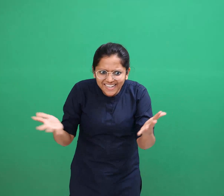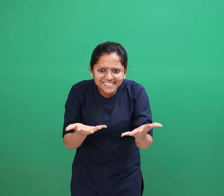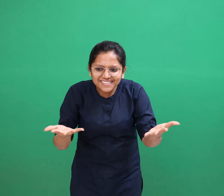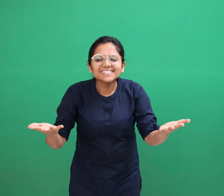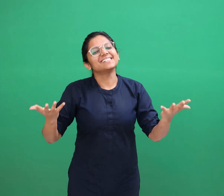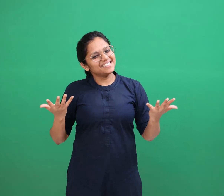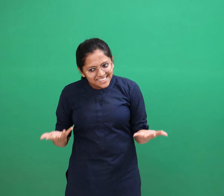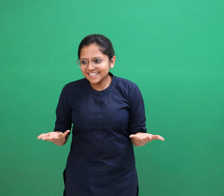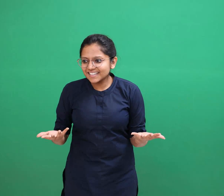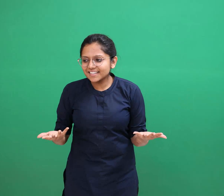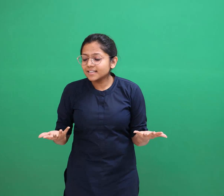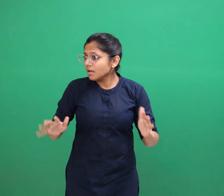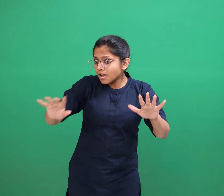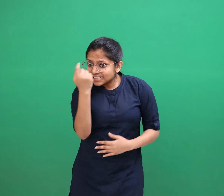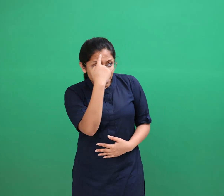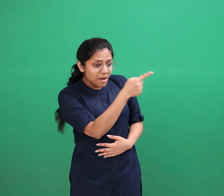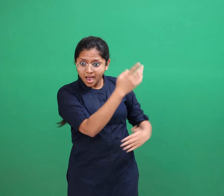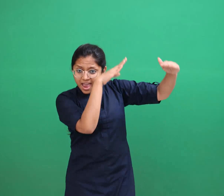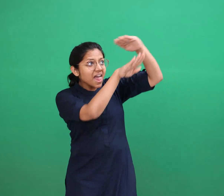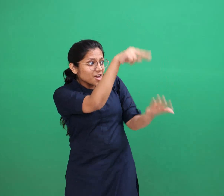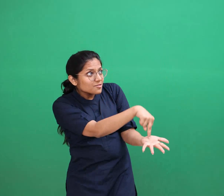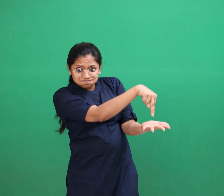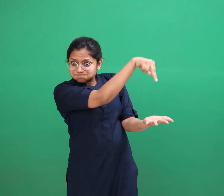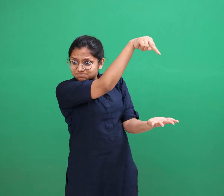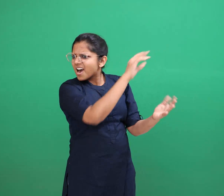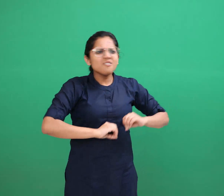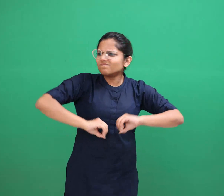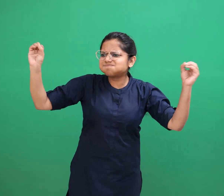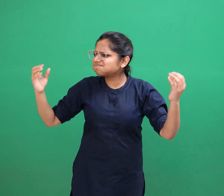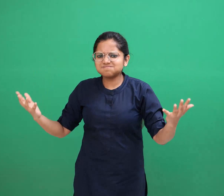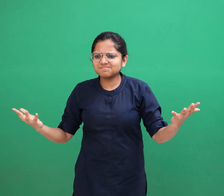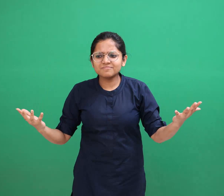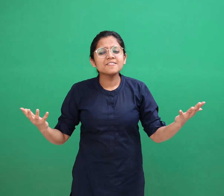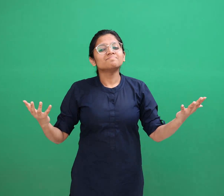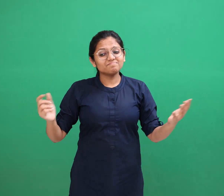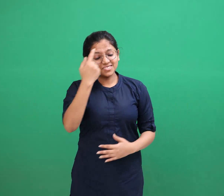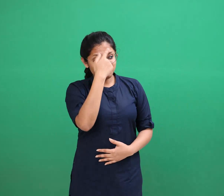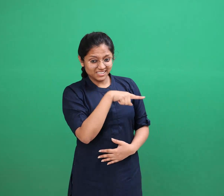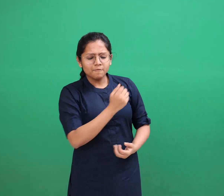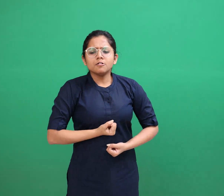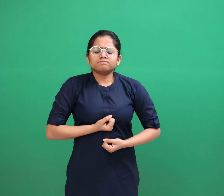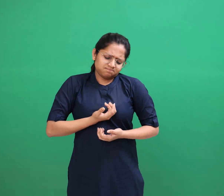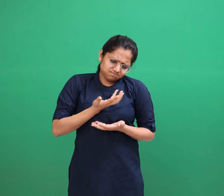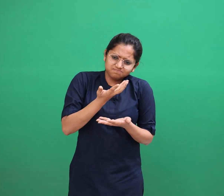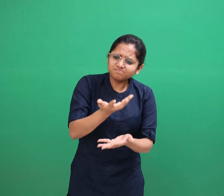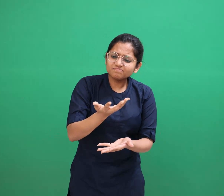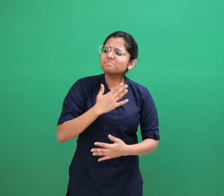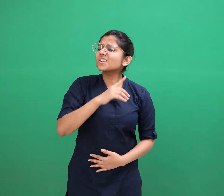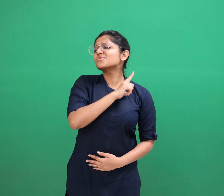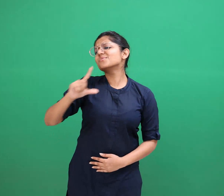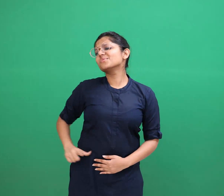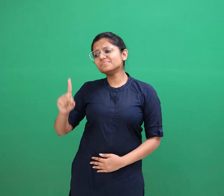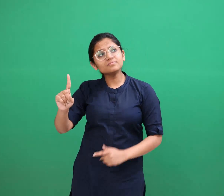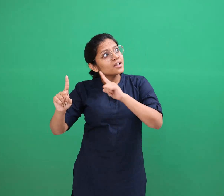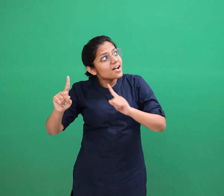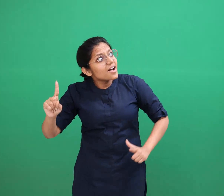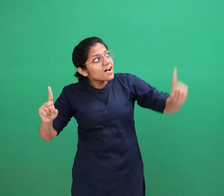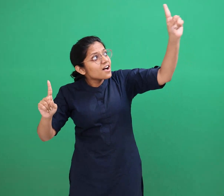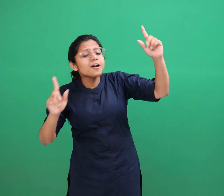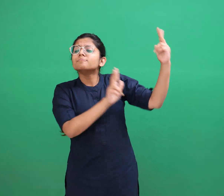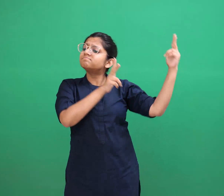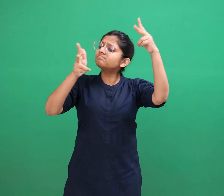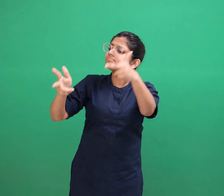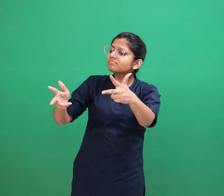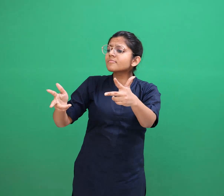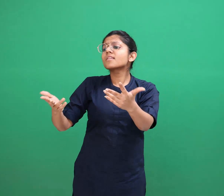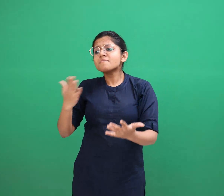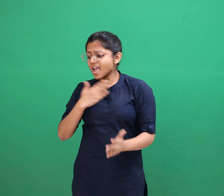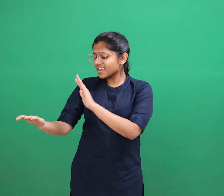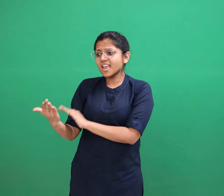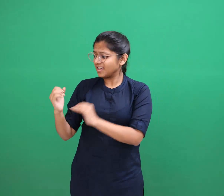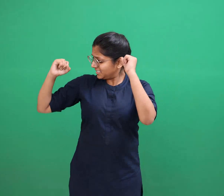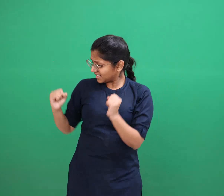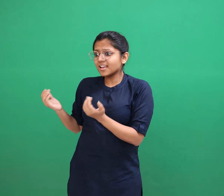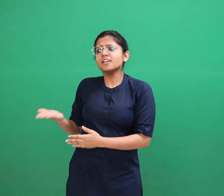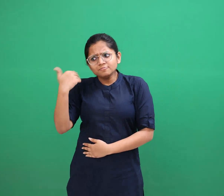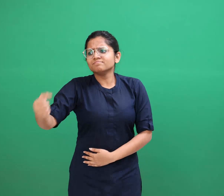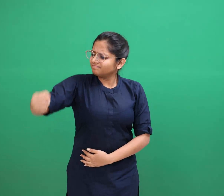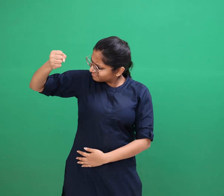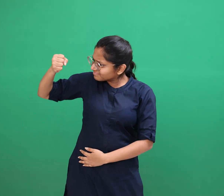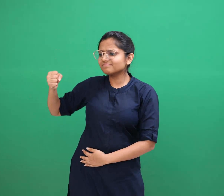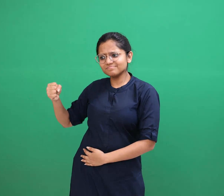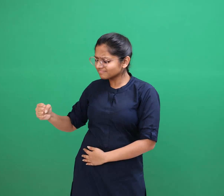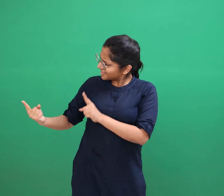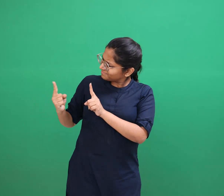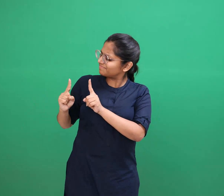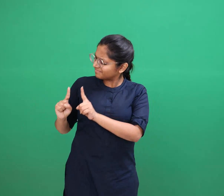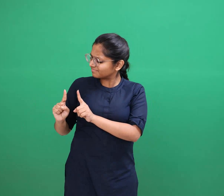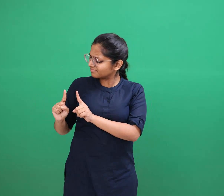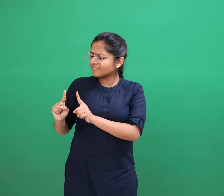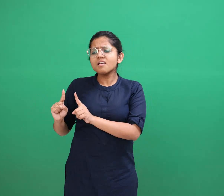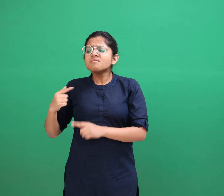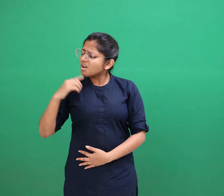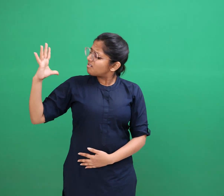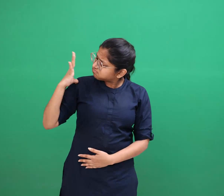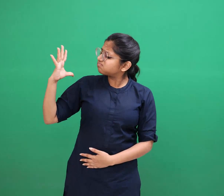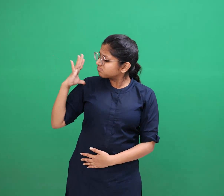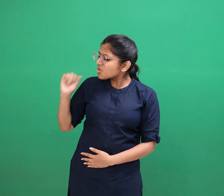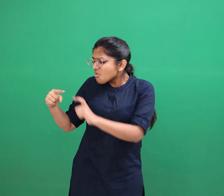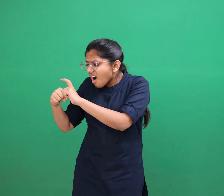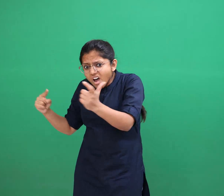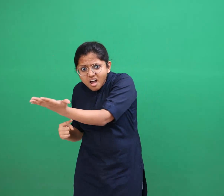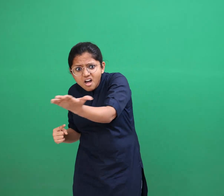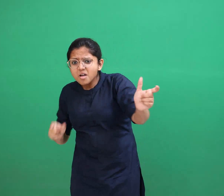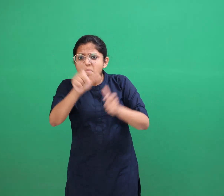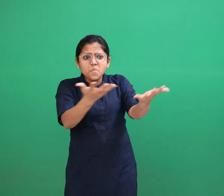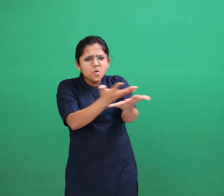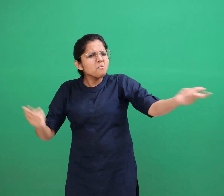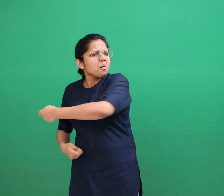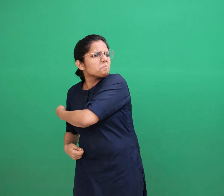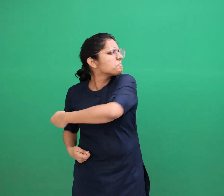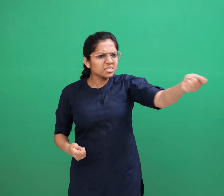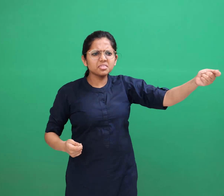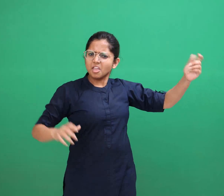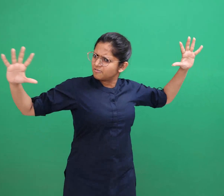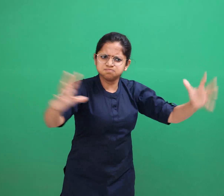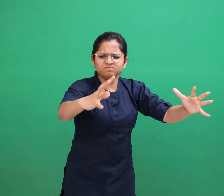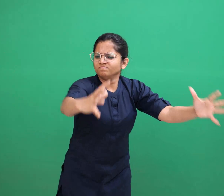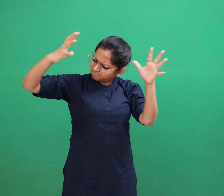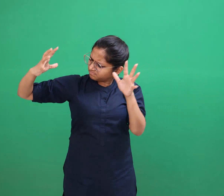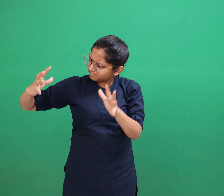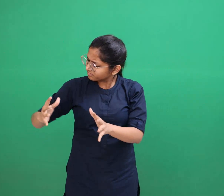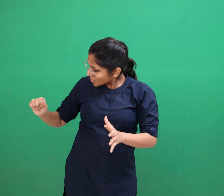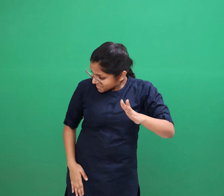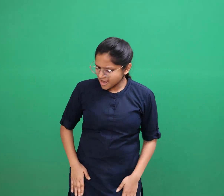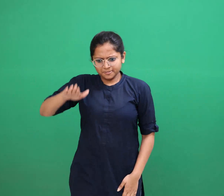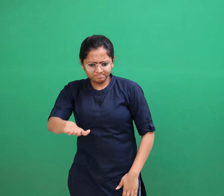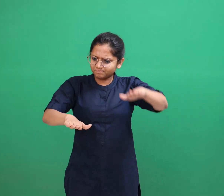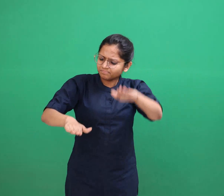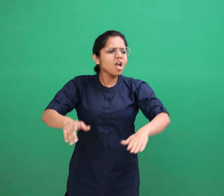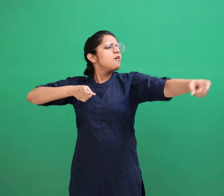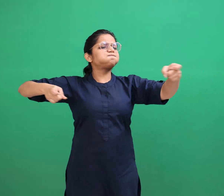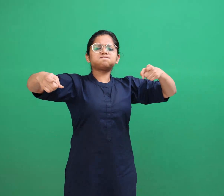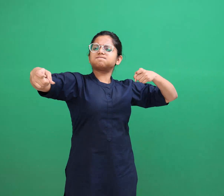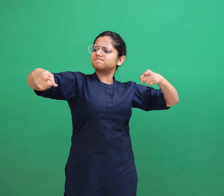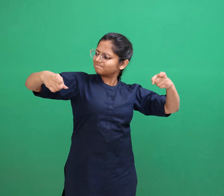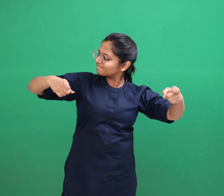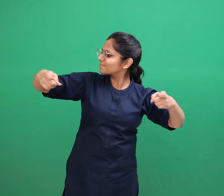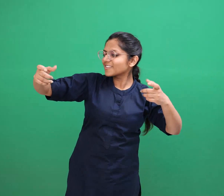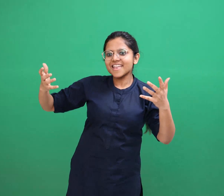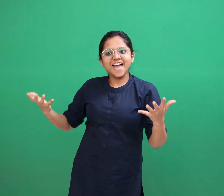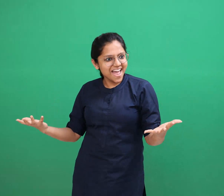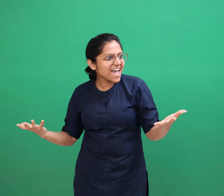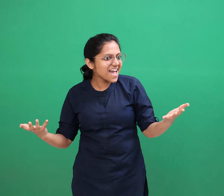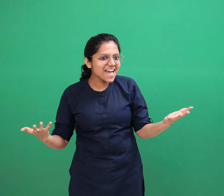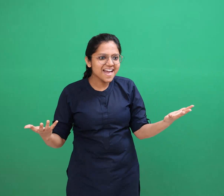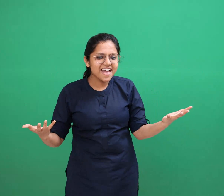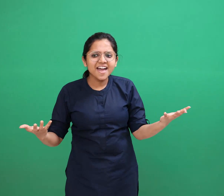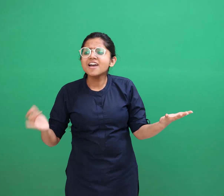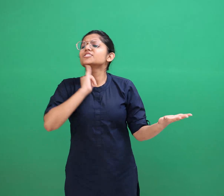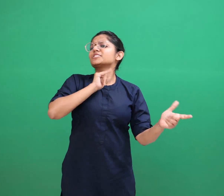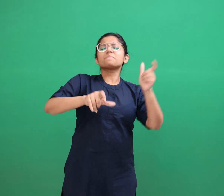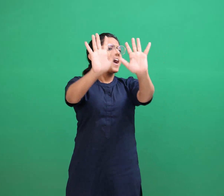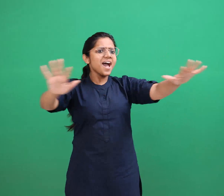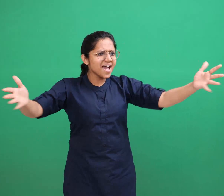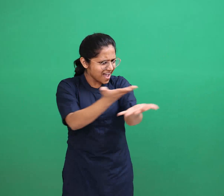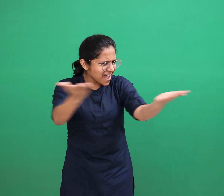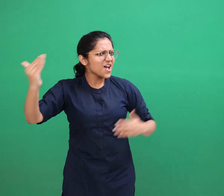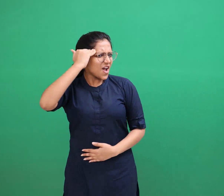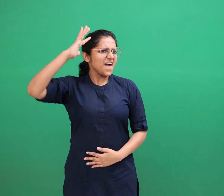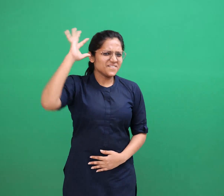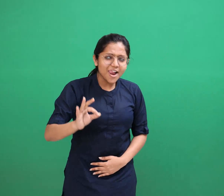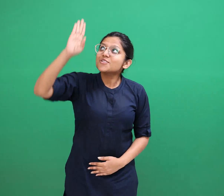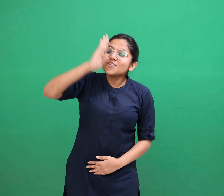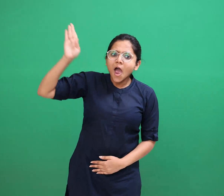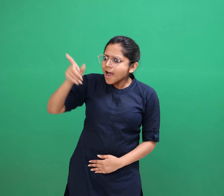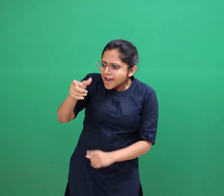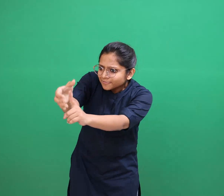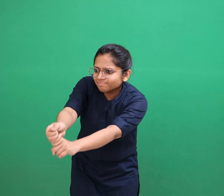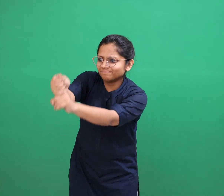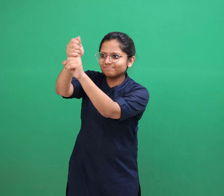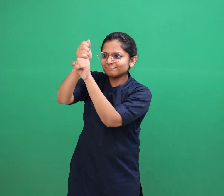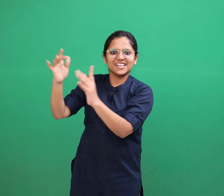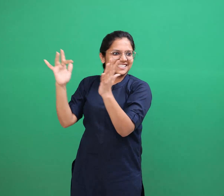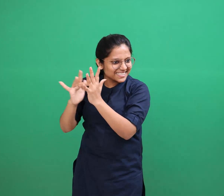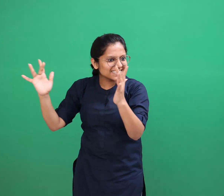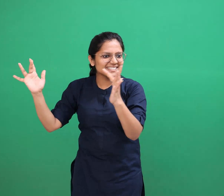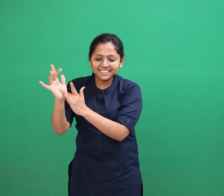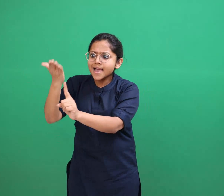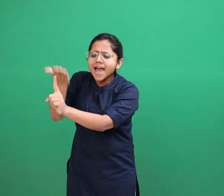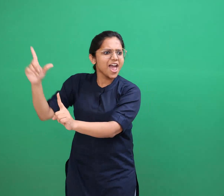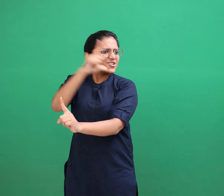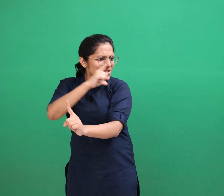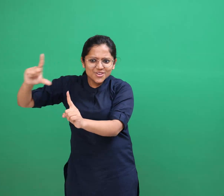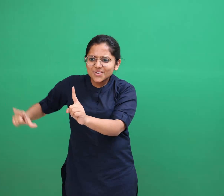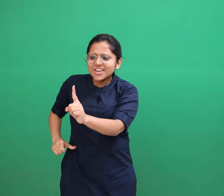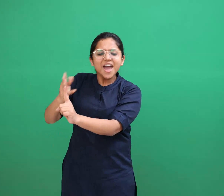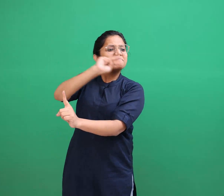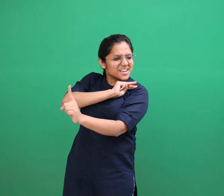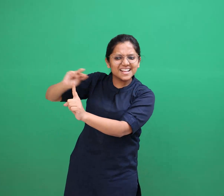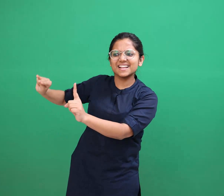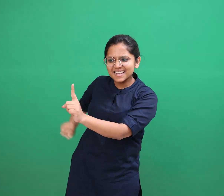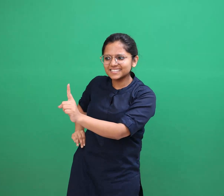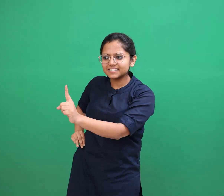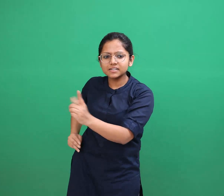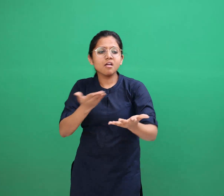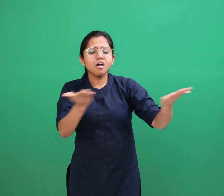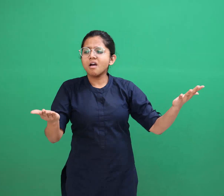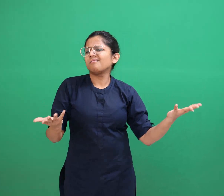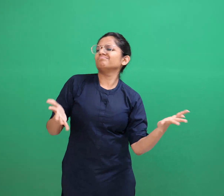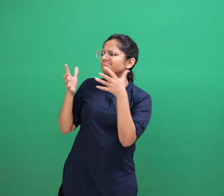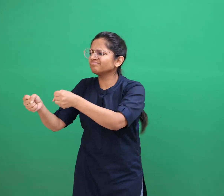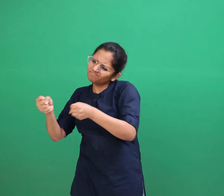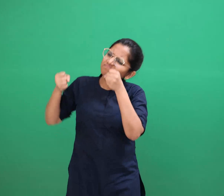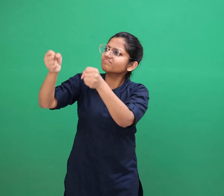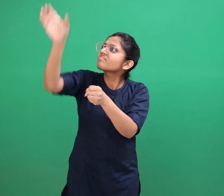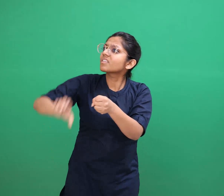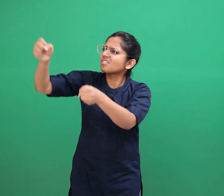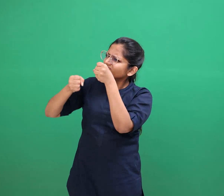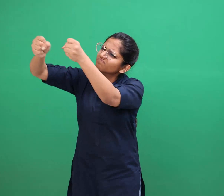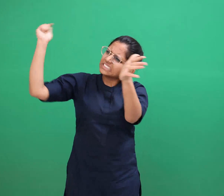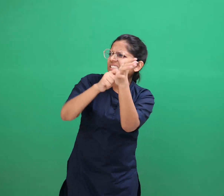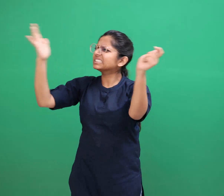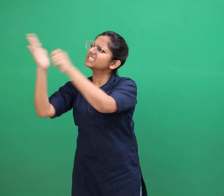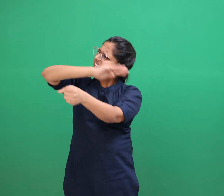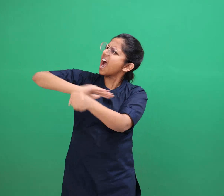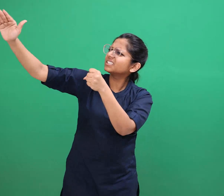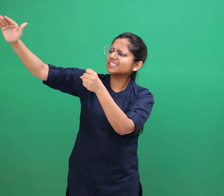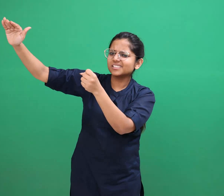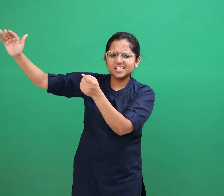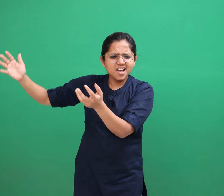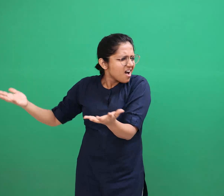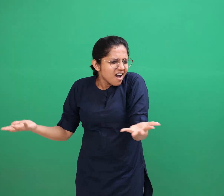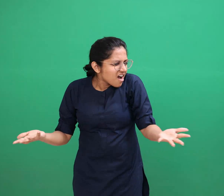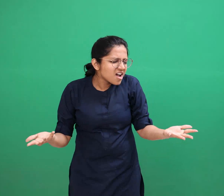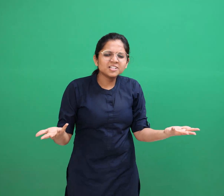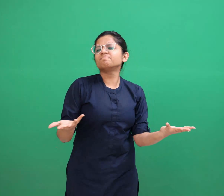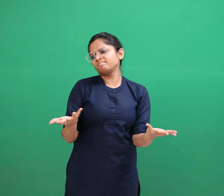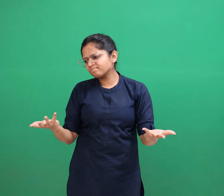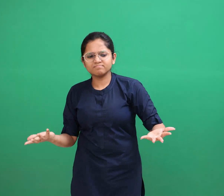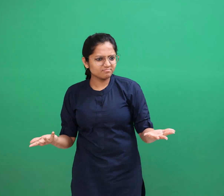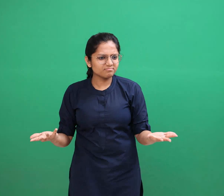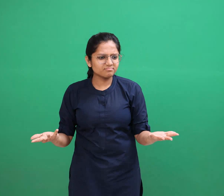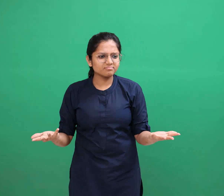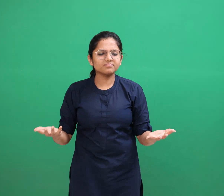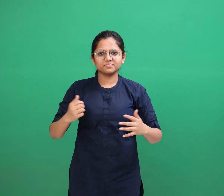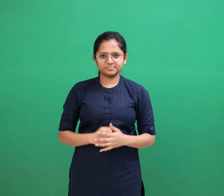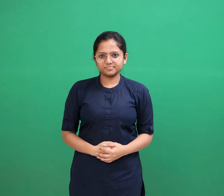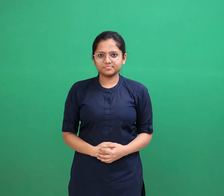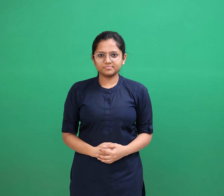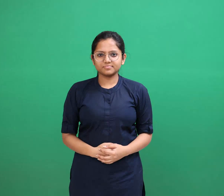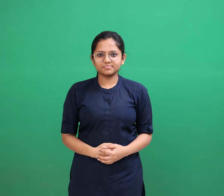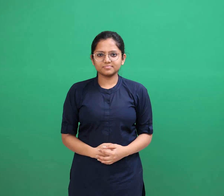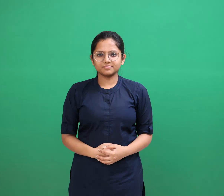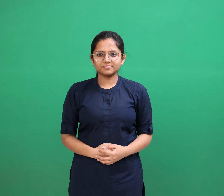For David did not ascend into heaven, but he himself says: ' The Lord said to my Lord, "Sit at My right hand until I make Your enemies a footstool for Your feet."' Therefore let all Israel know with certainty that God has made this Jesus, whom you crucified, both Lord and Christ!"